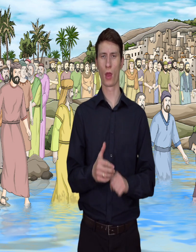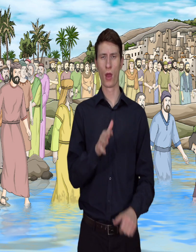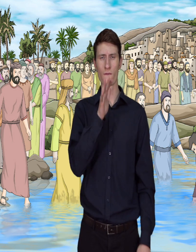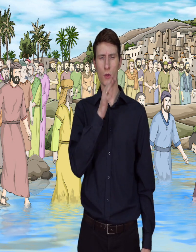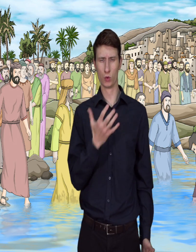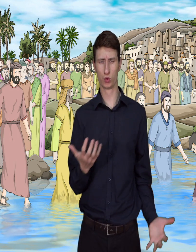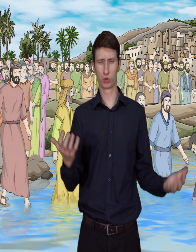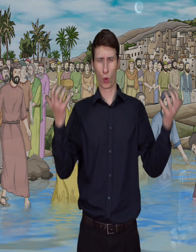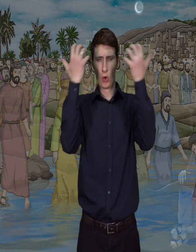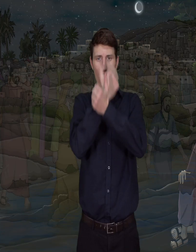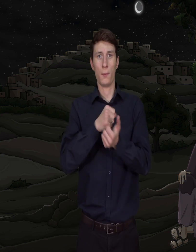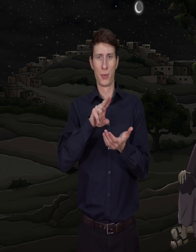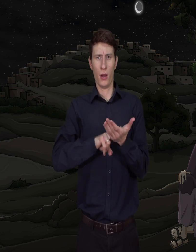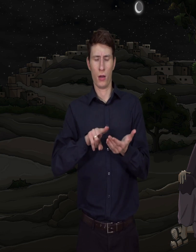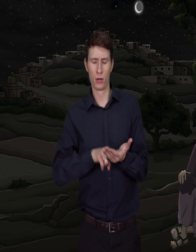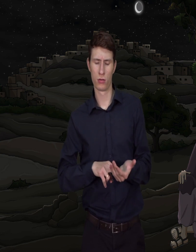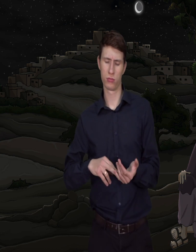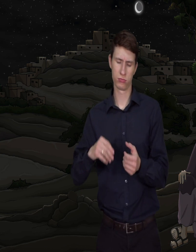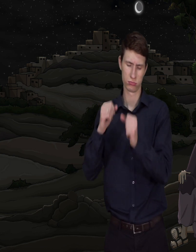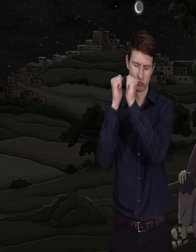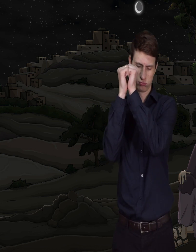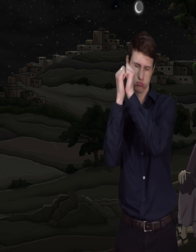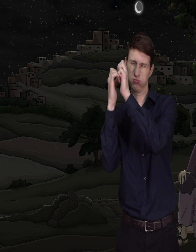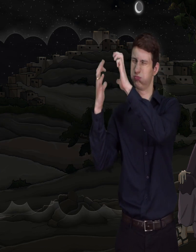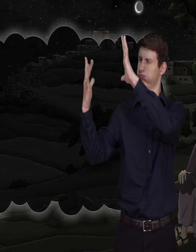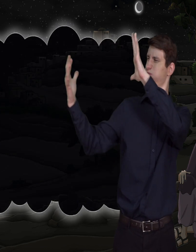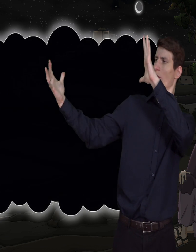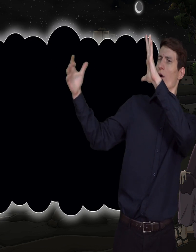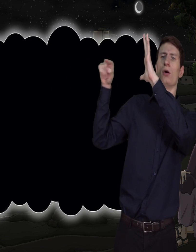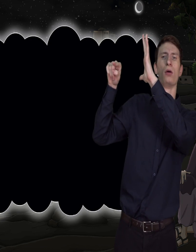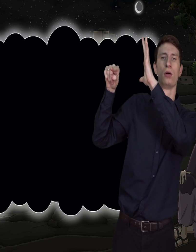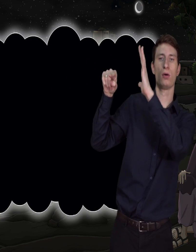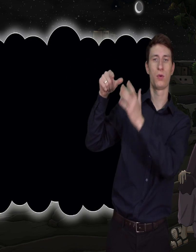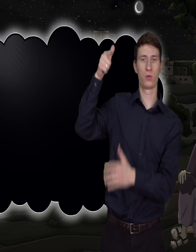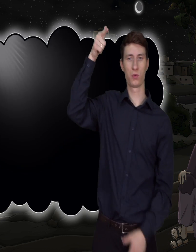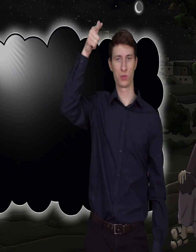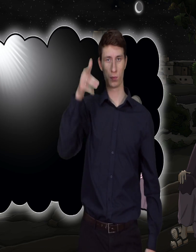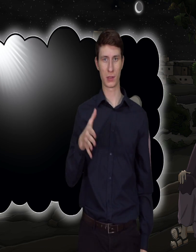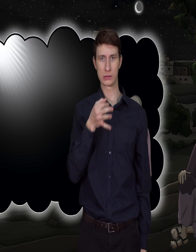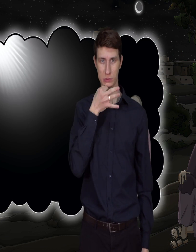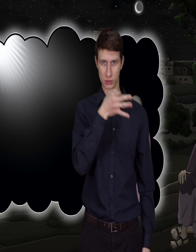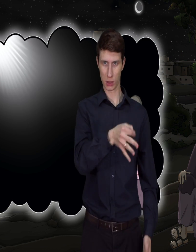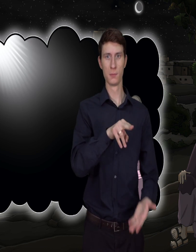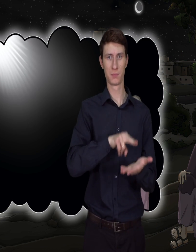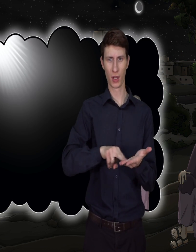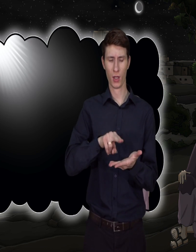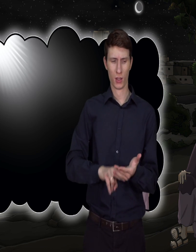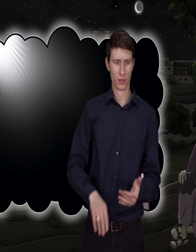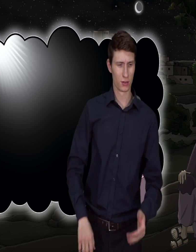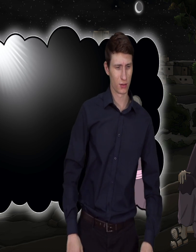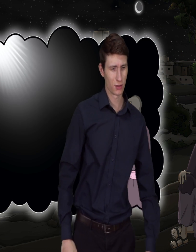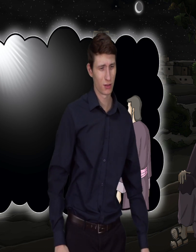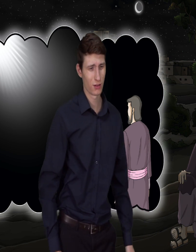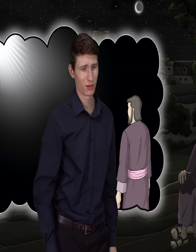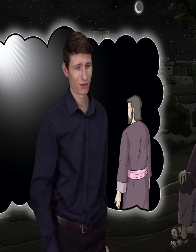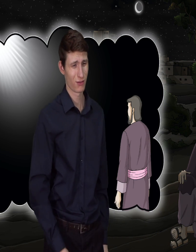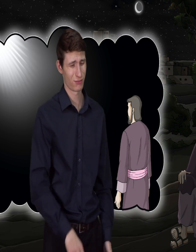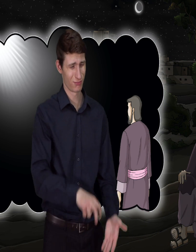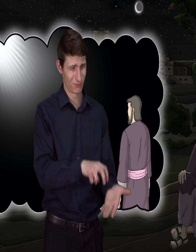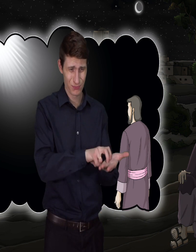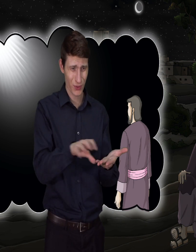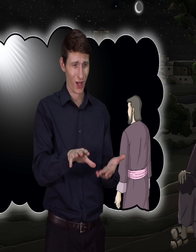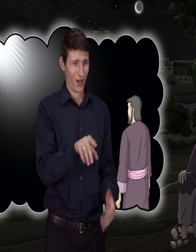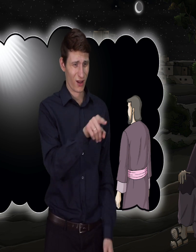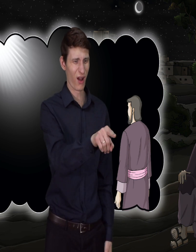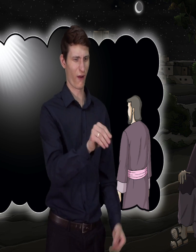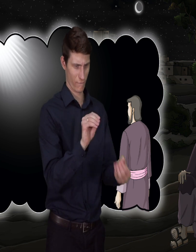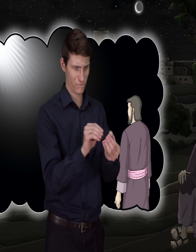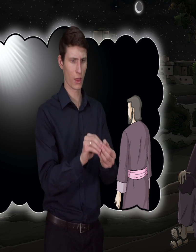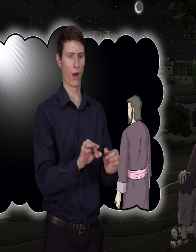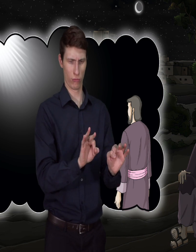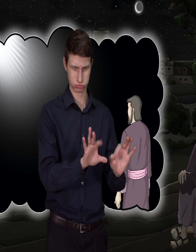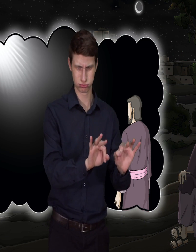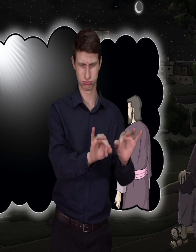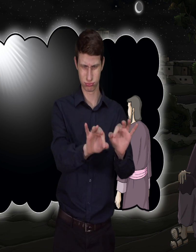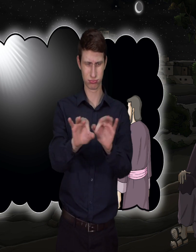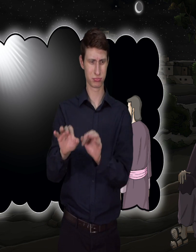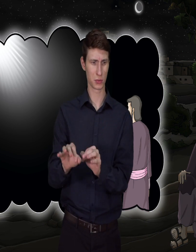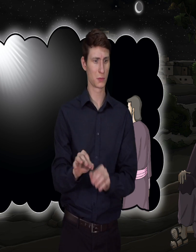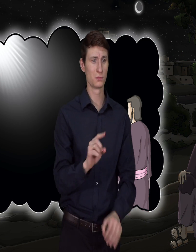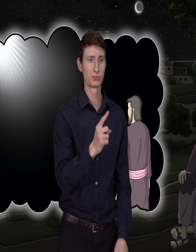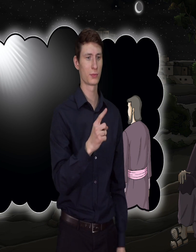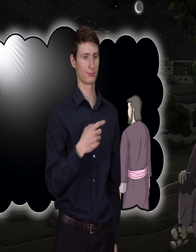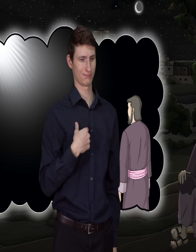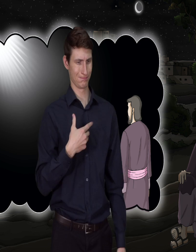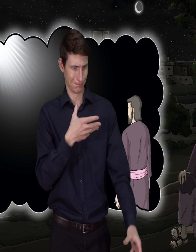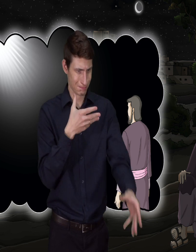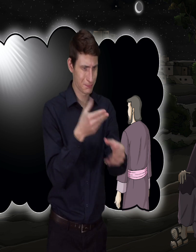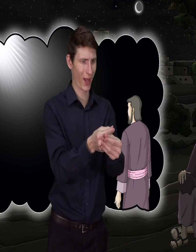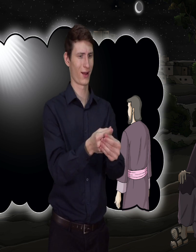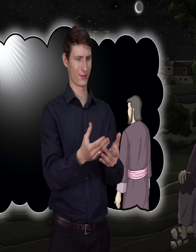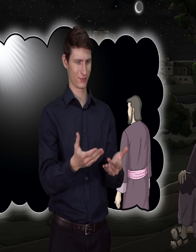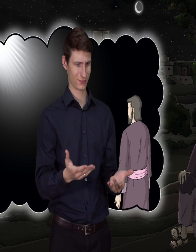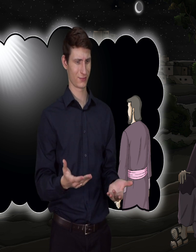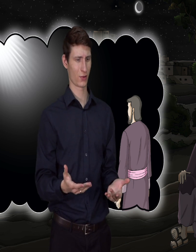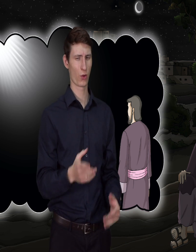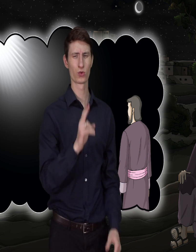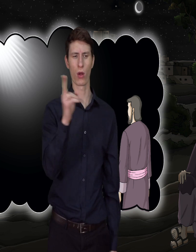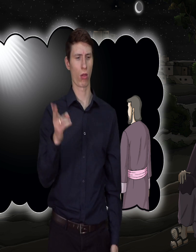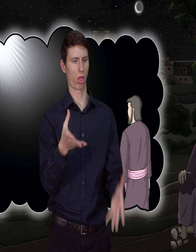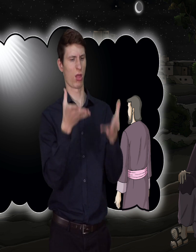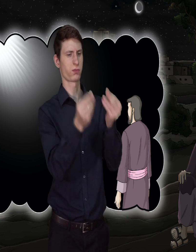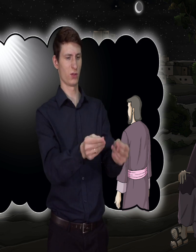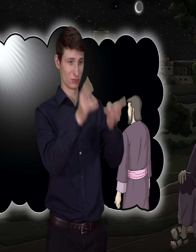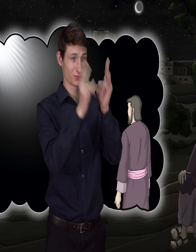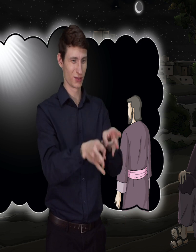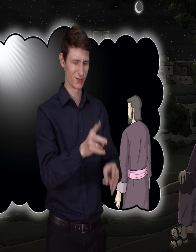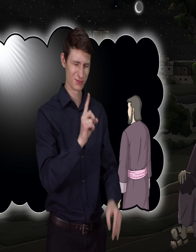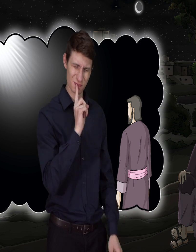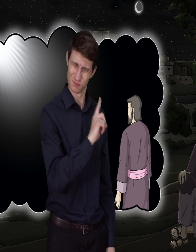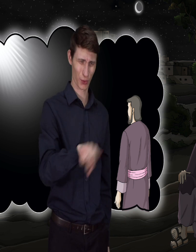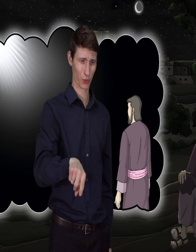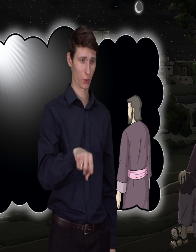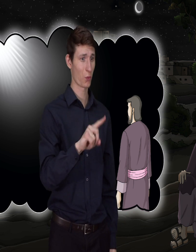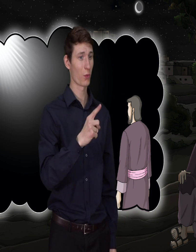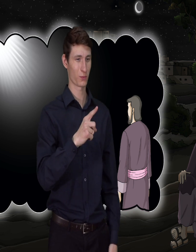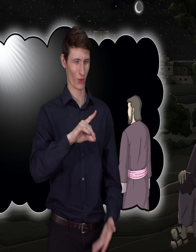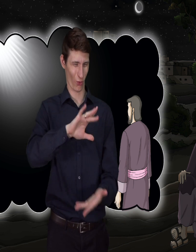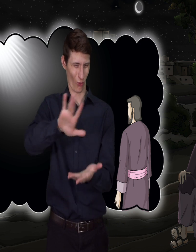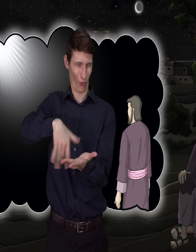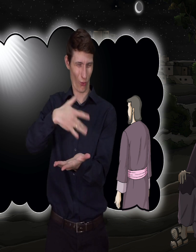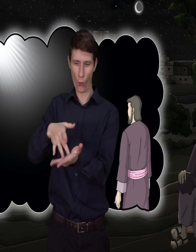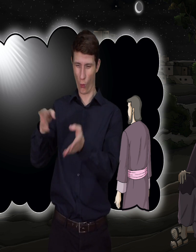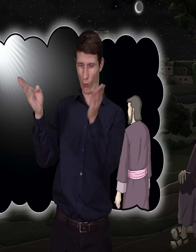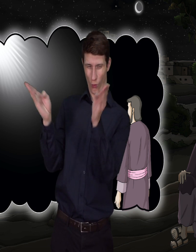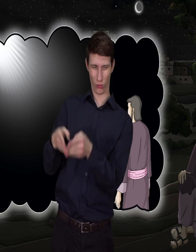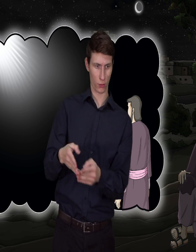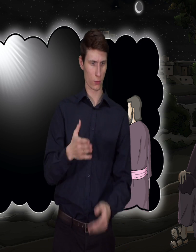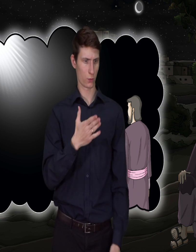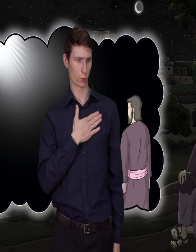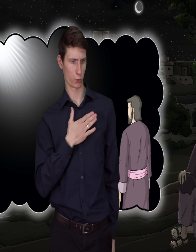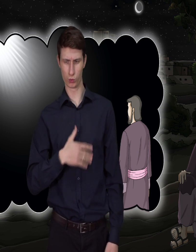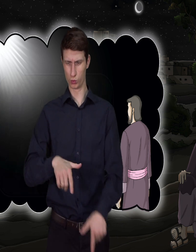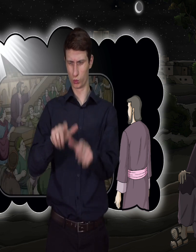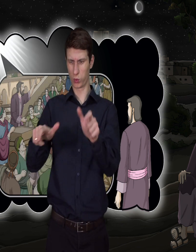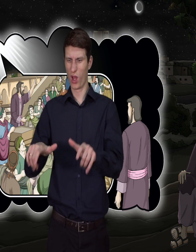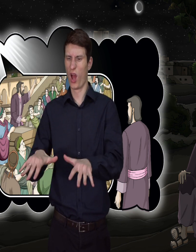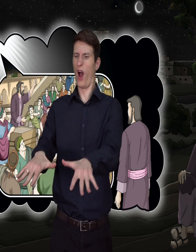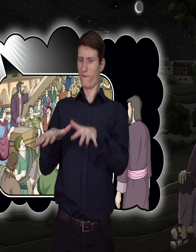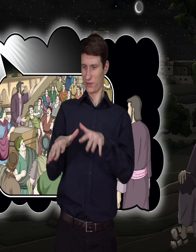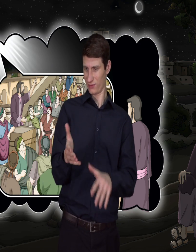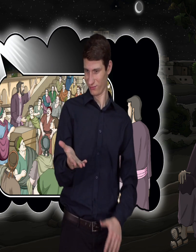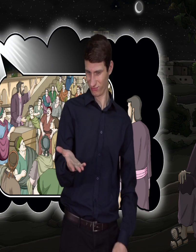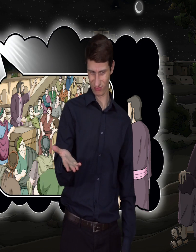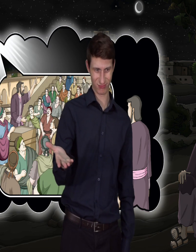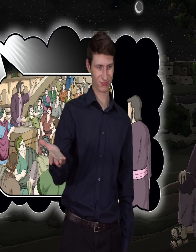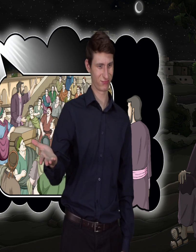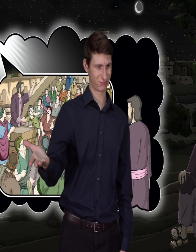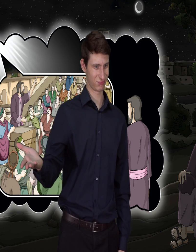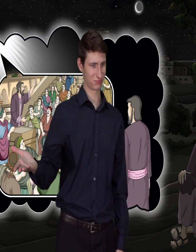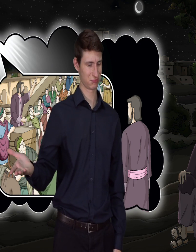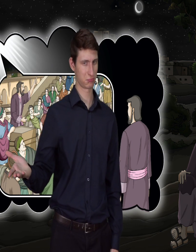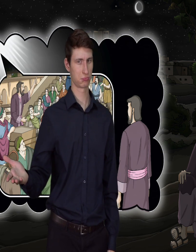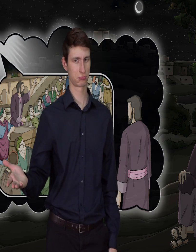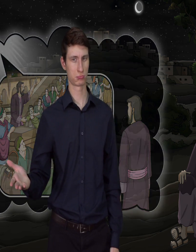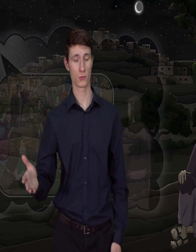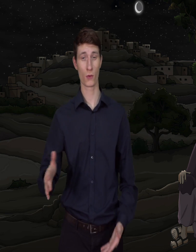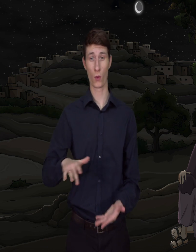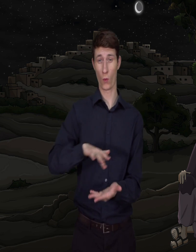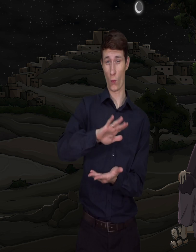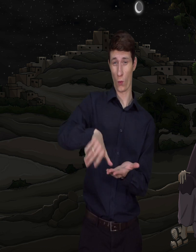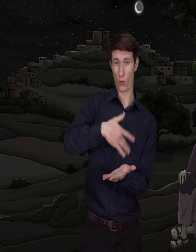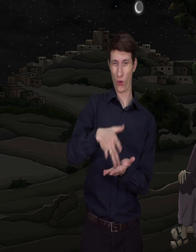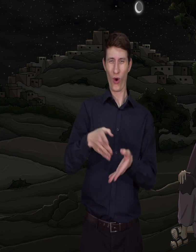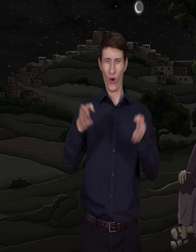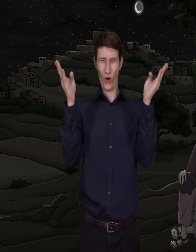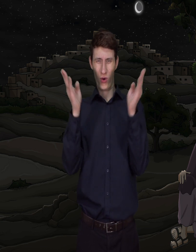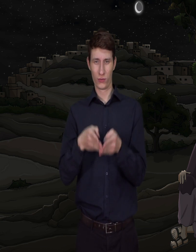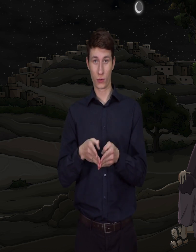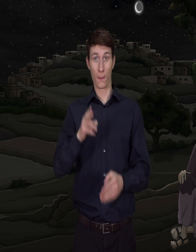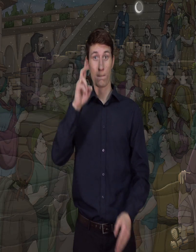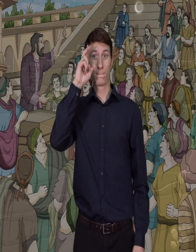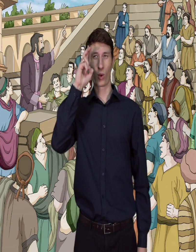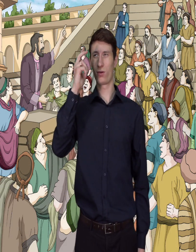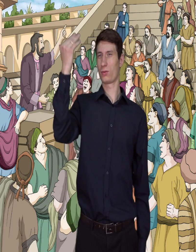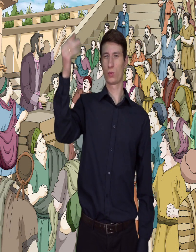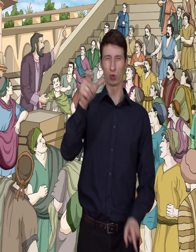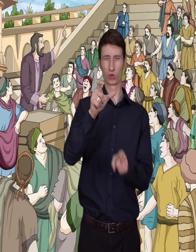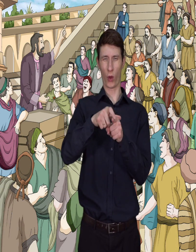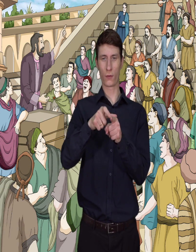One night the Lord spoke to Paul in a vision: “Do not be afraid; keep on speaking; do not be silent. For I am with you and no one will lay a hand on you, because I have many people in this city.”